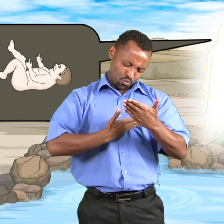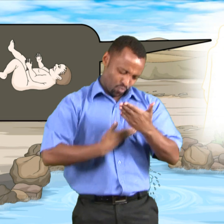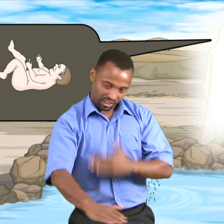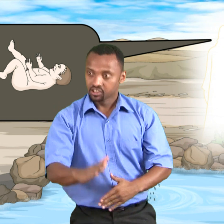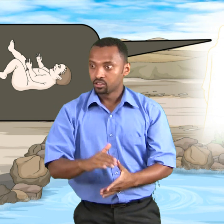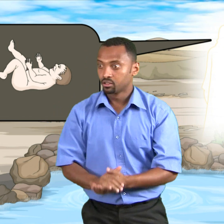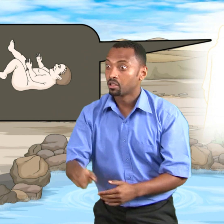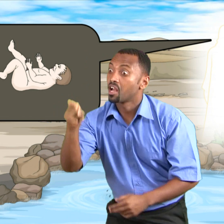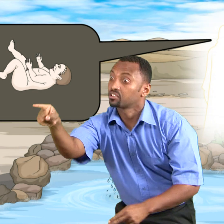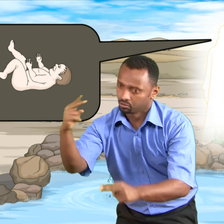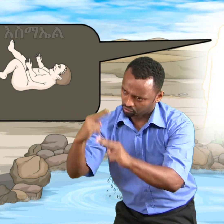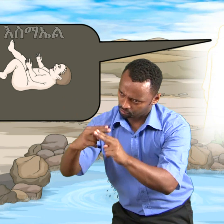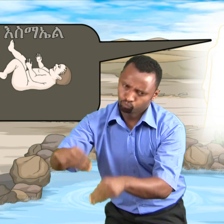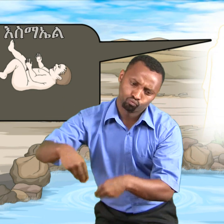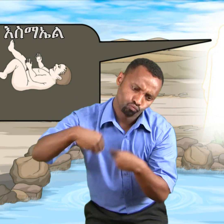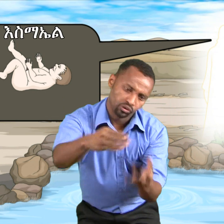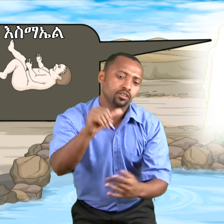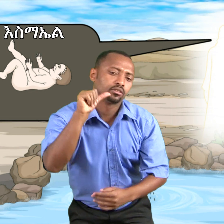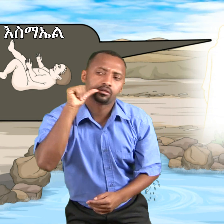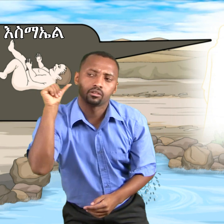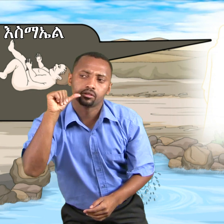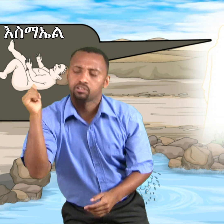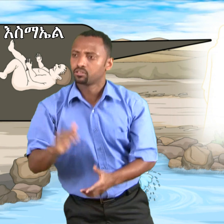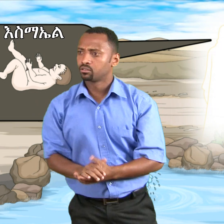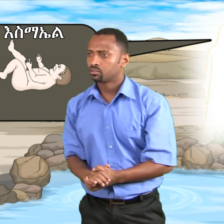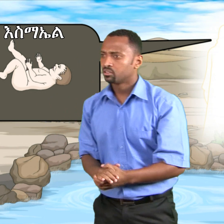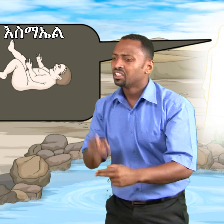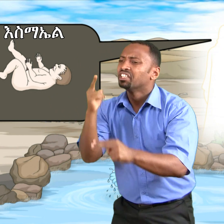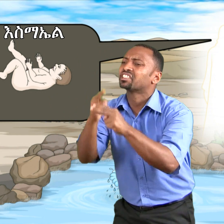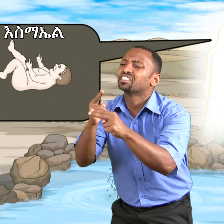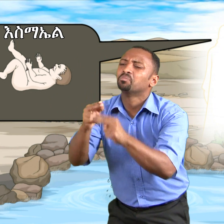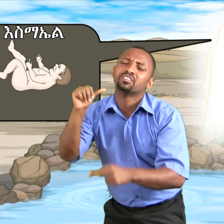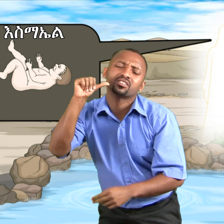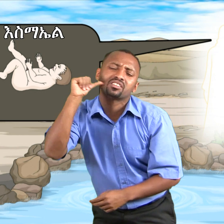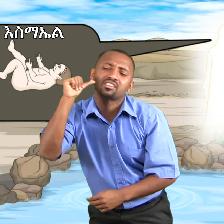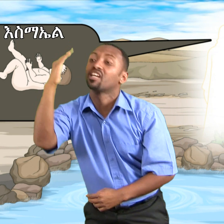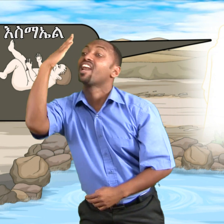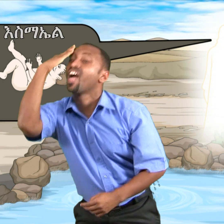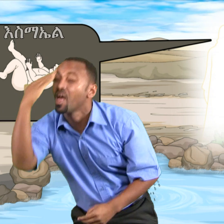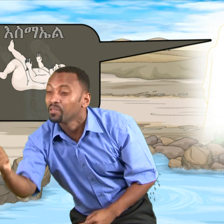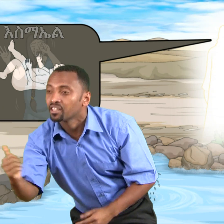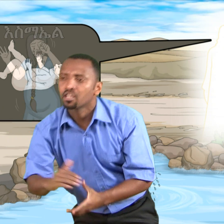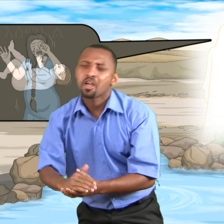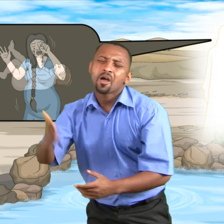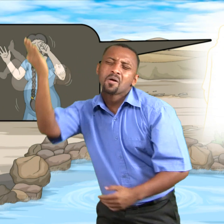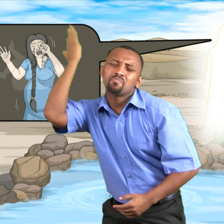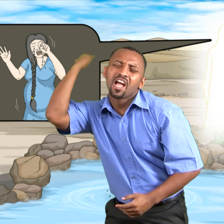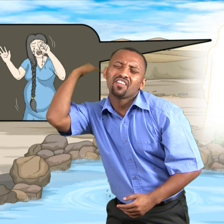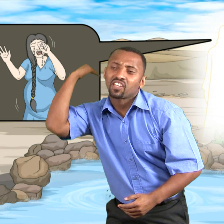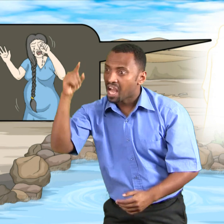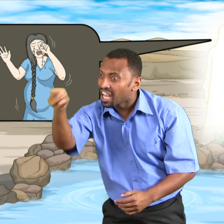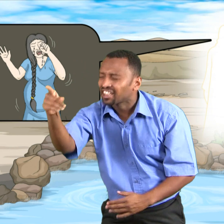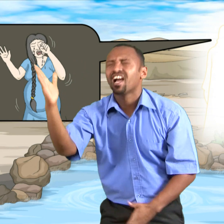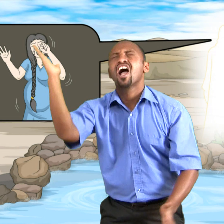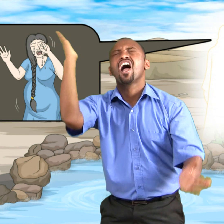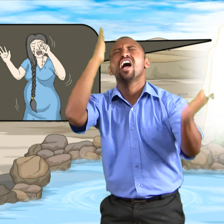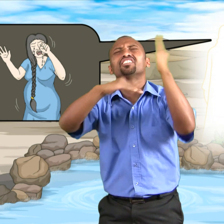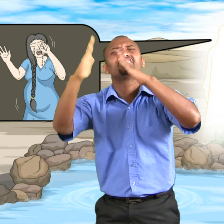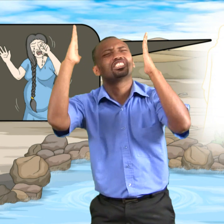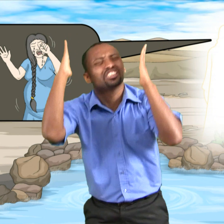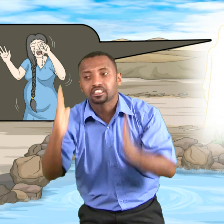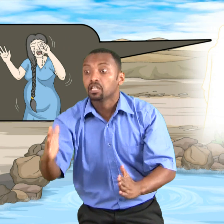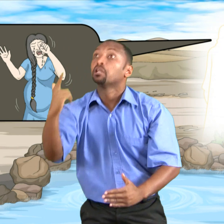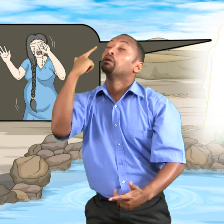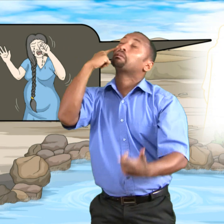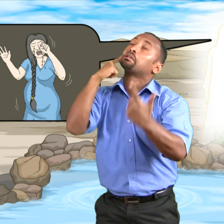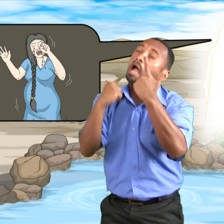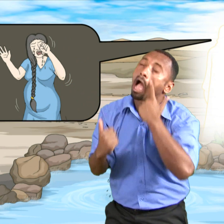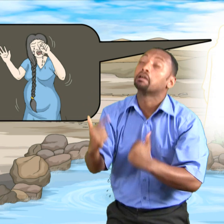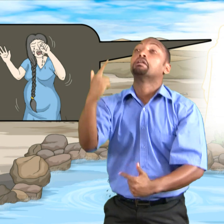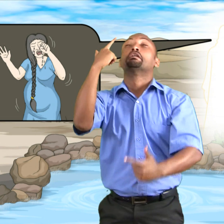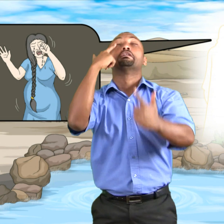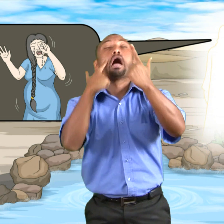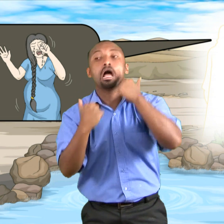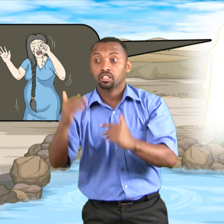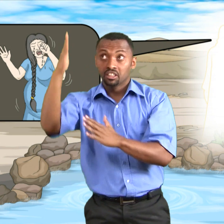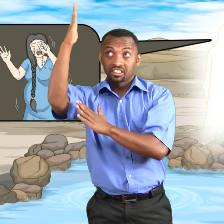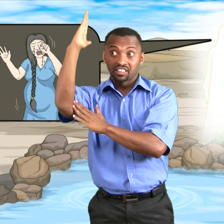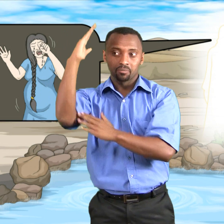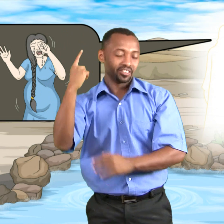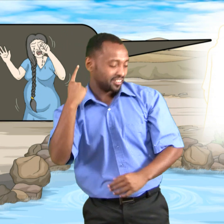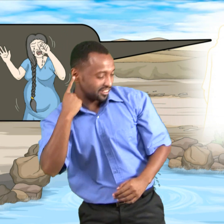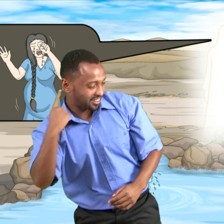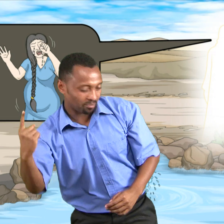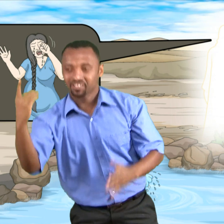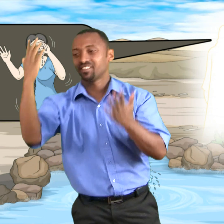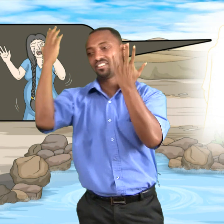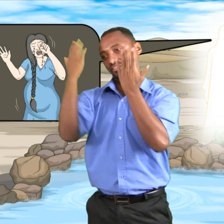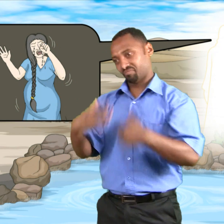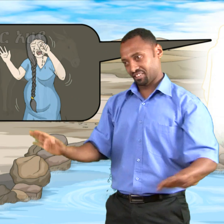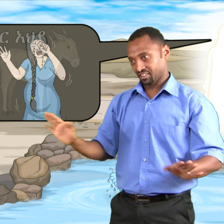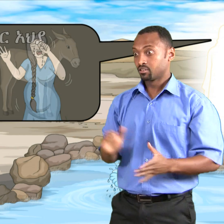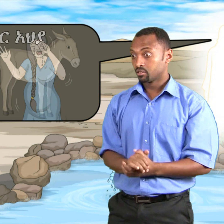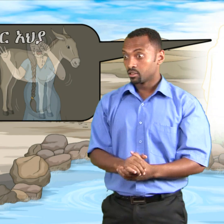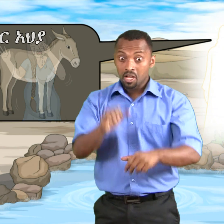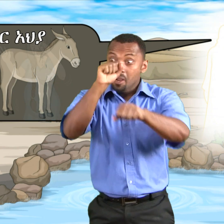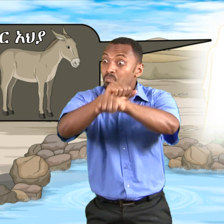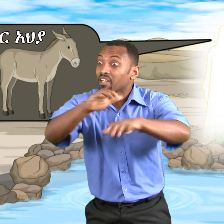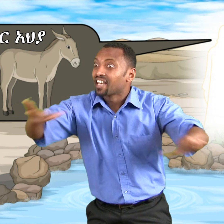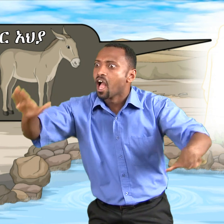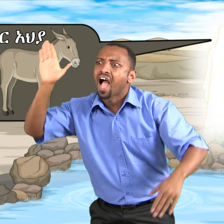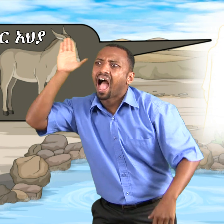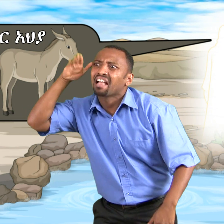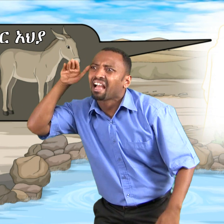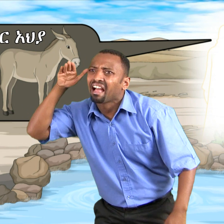And you shall name him Ishmael, for the LORD has heard your cry of affliction.